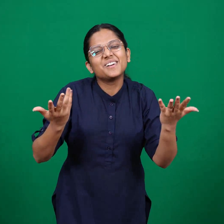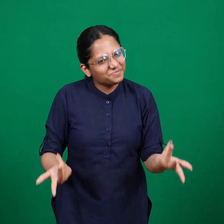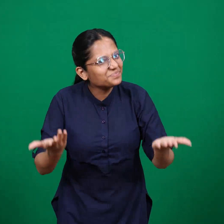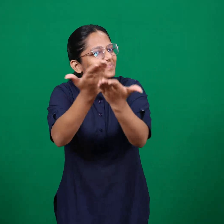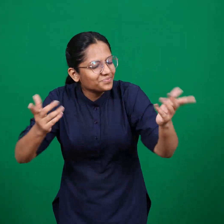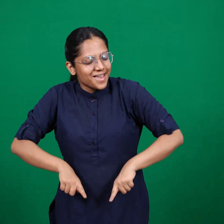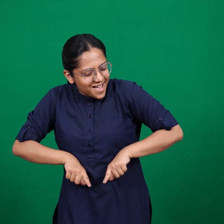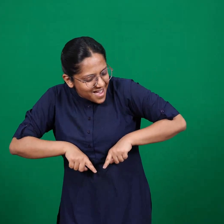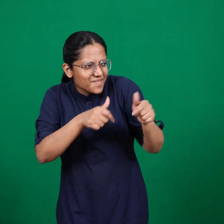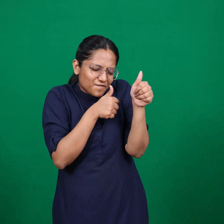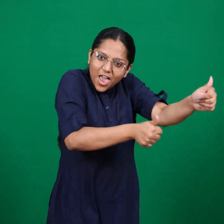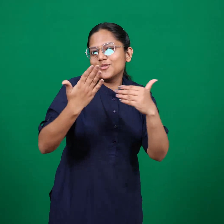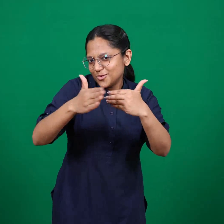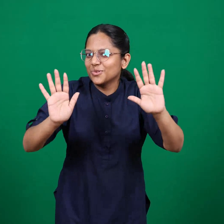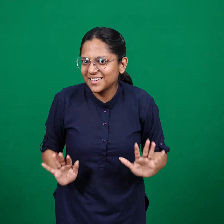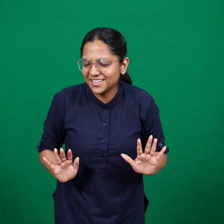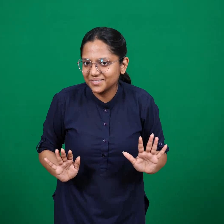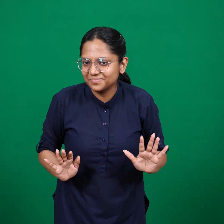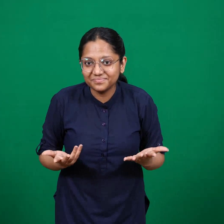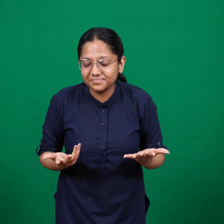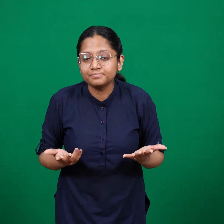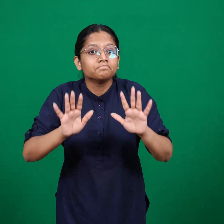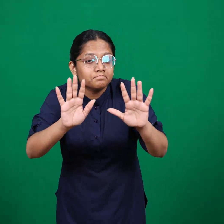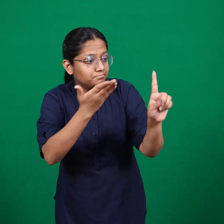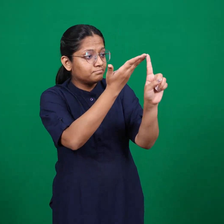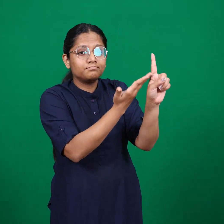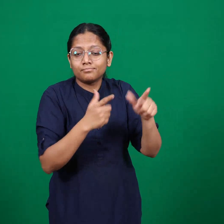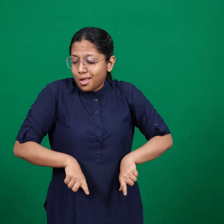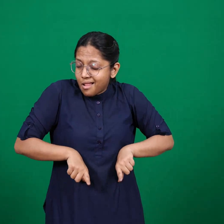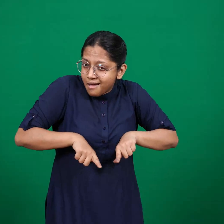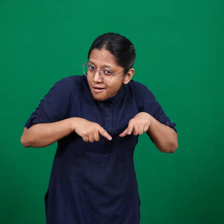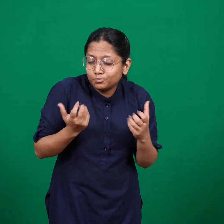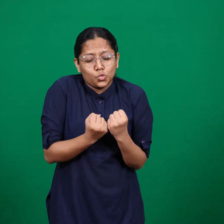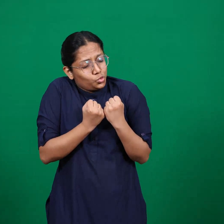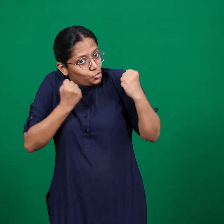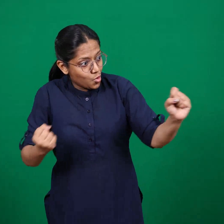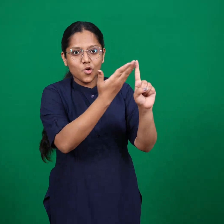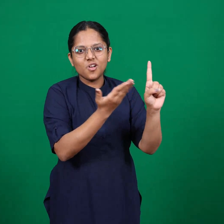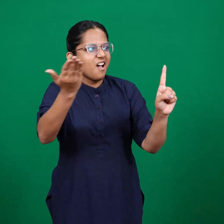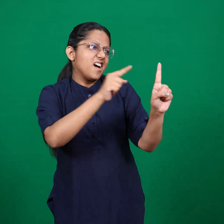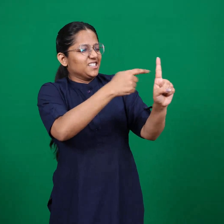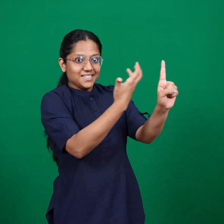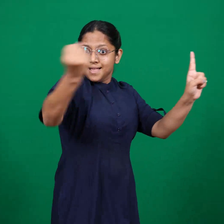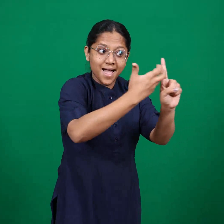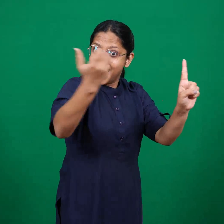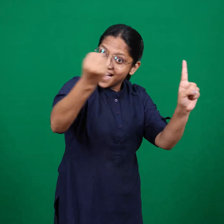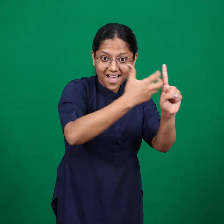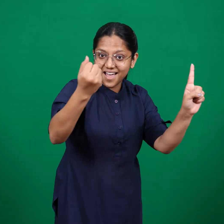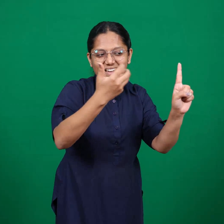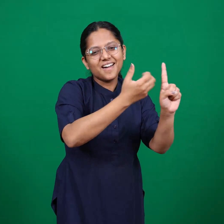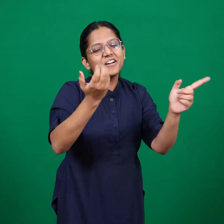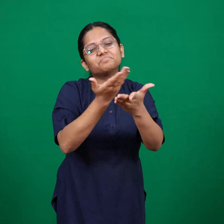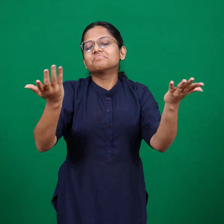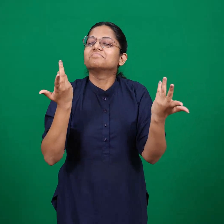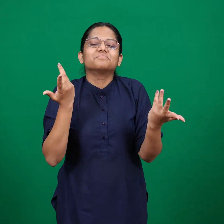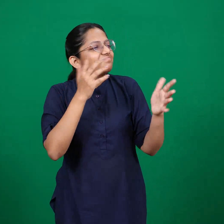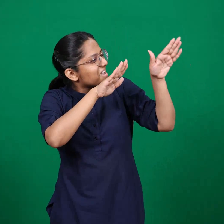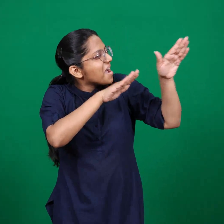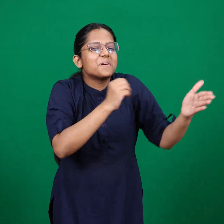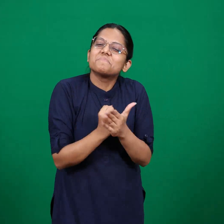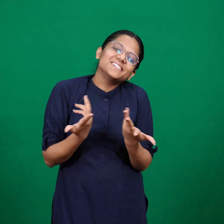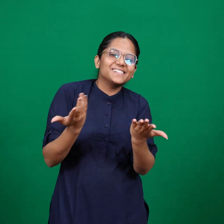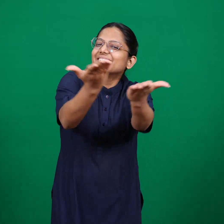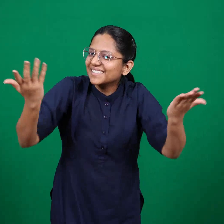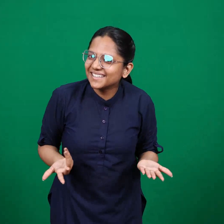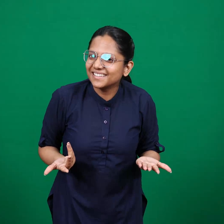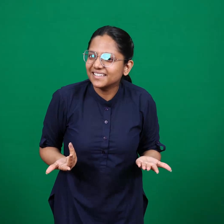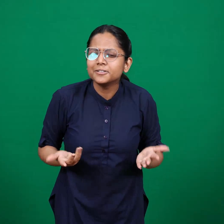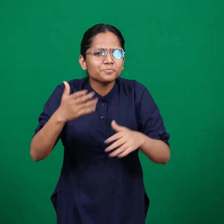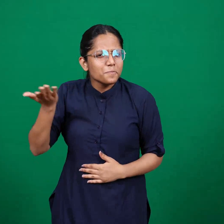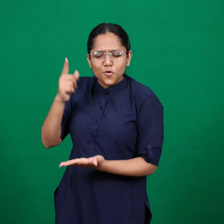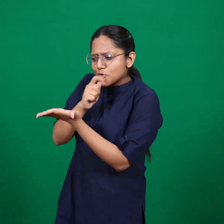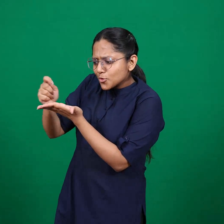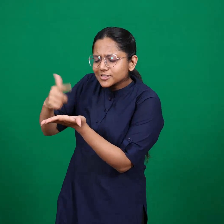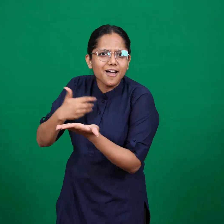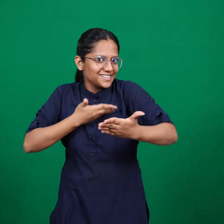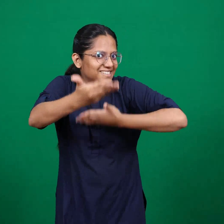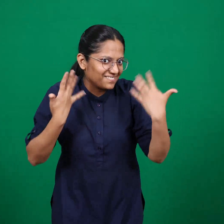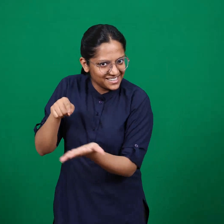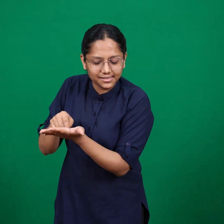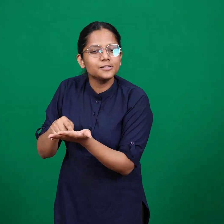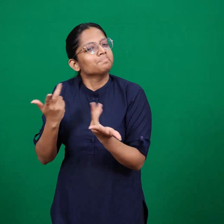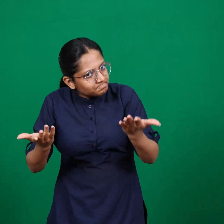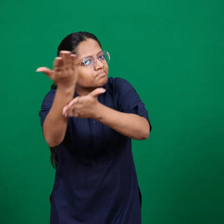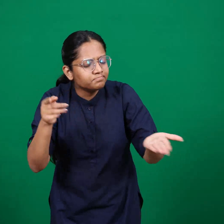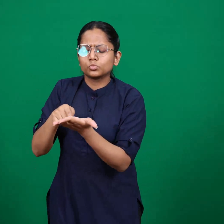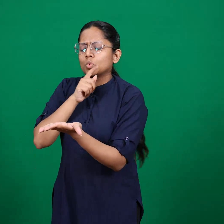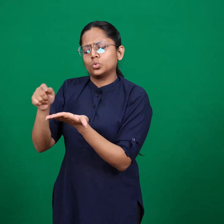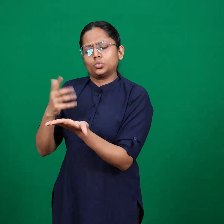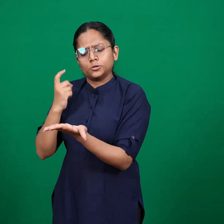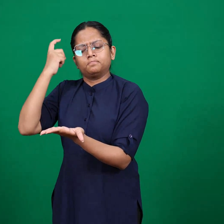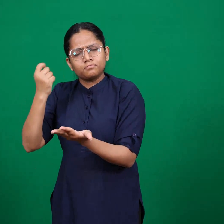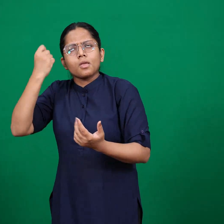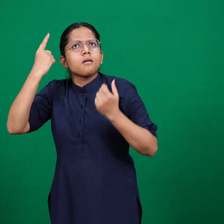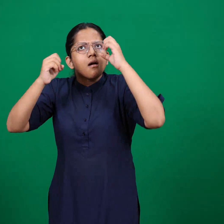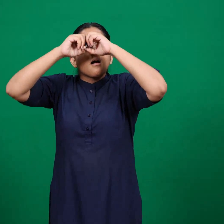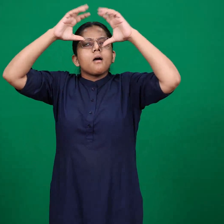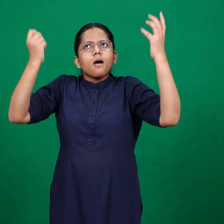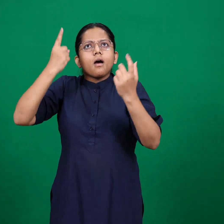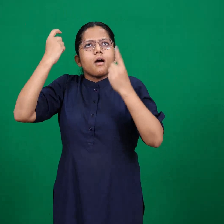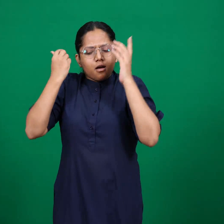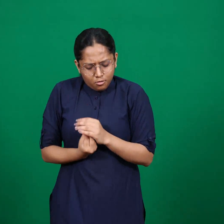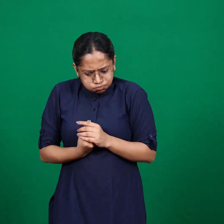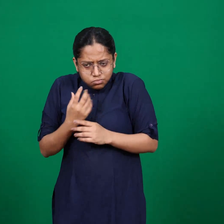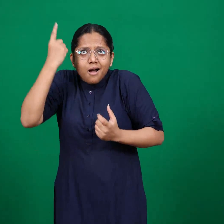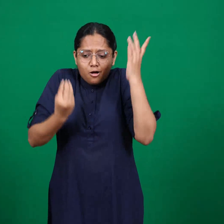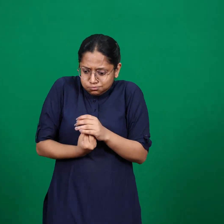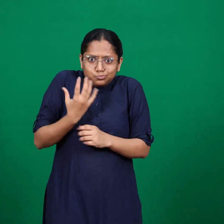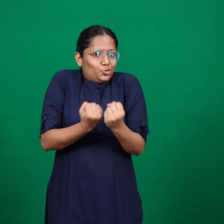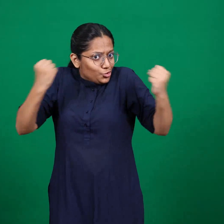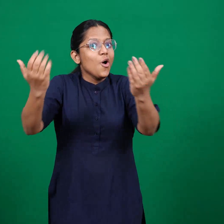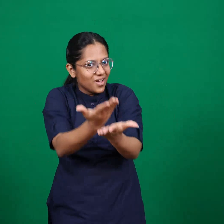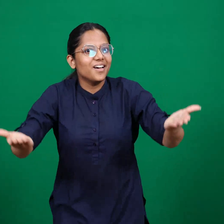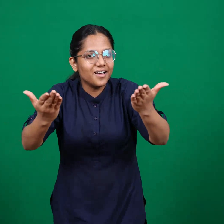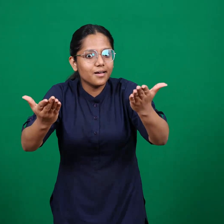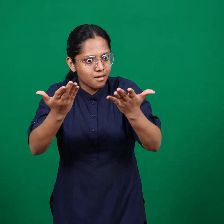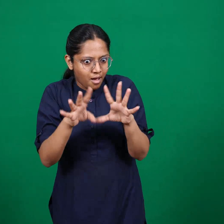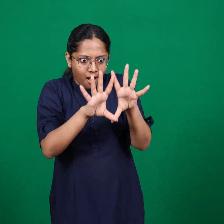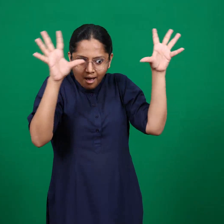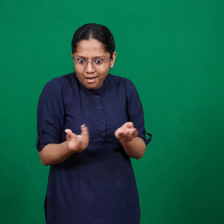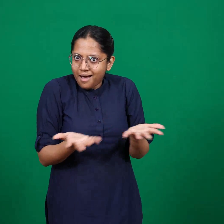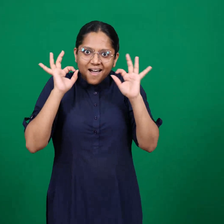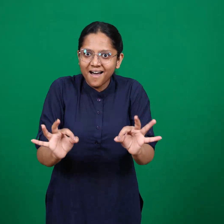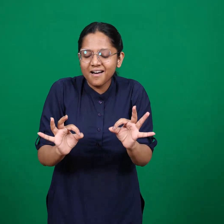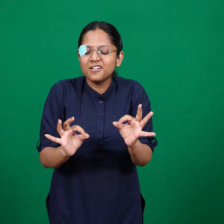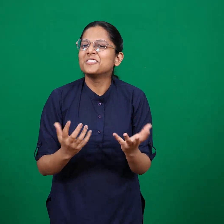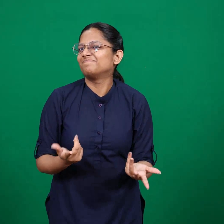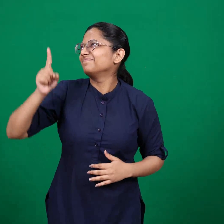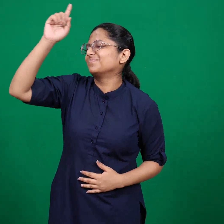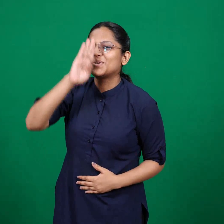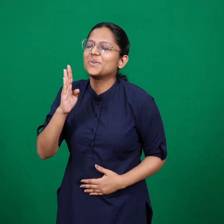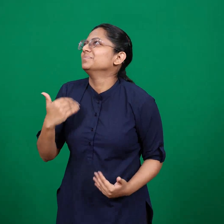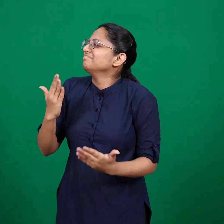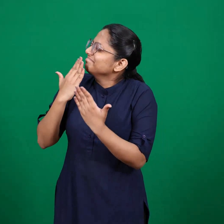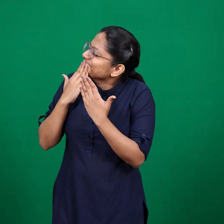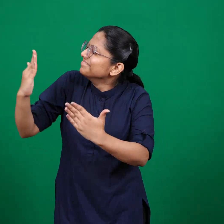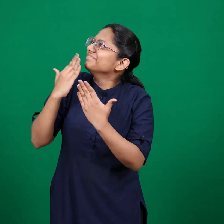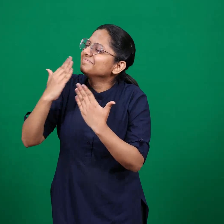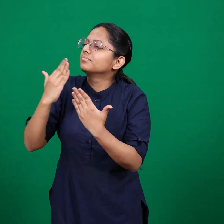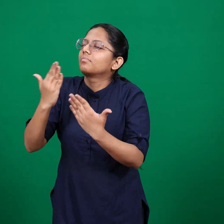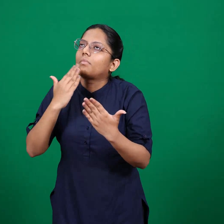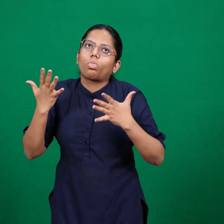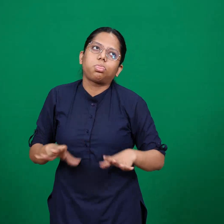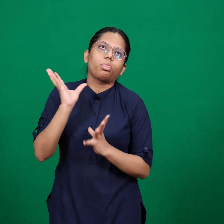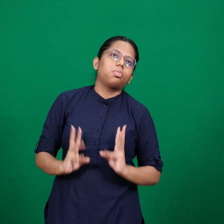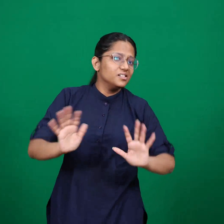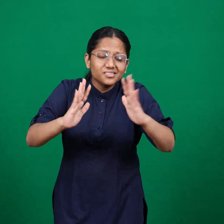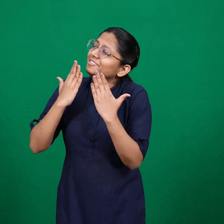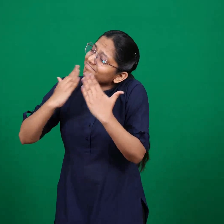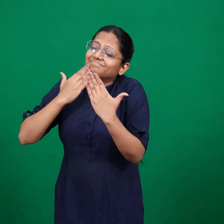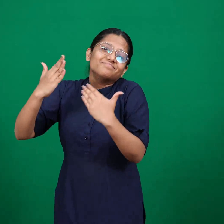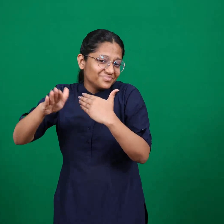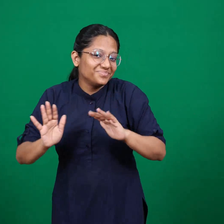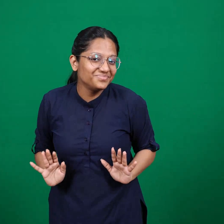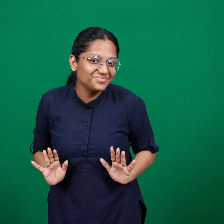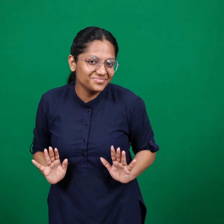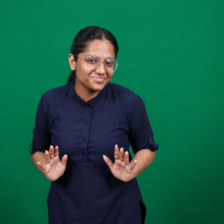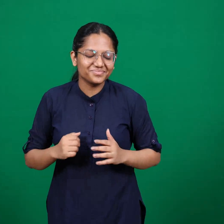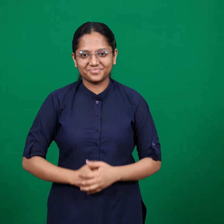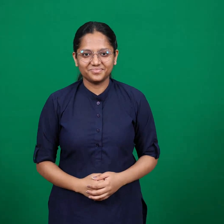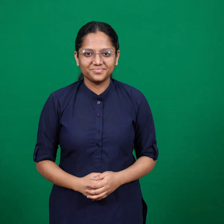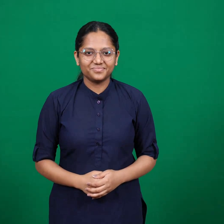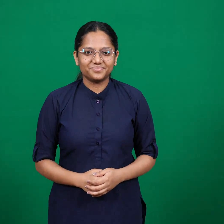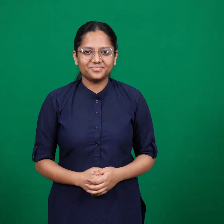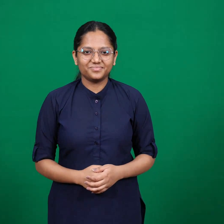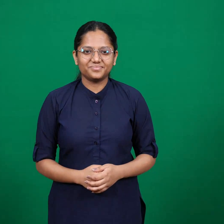Therefore, just as you have received Christ Jesus as Lord, continue to walk in Him, rooted and built up in Him, established in the faith as you were taught, and overflowing with thankfulness.